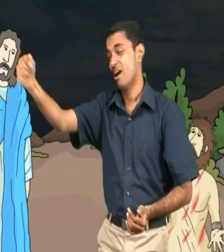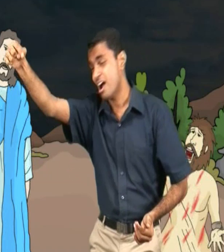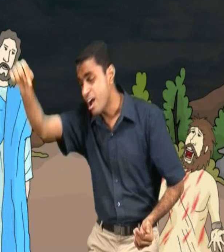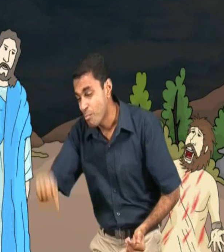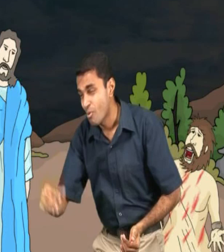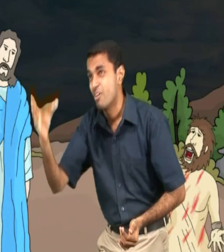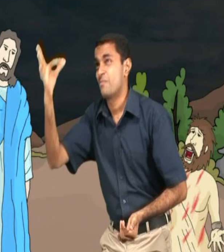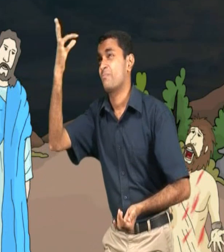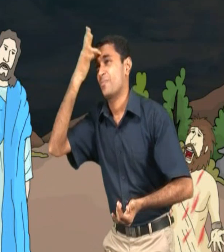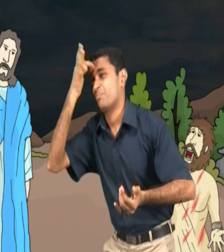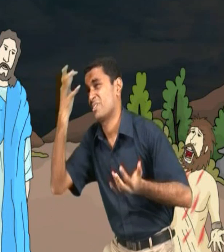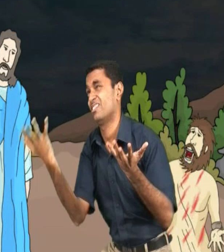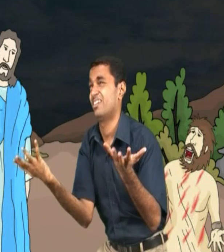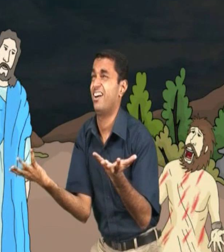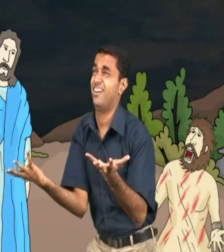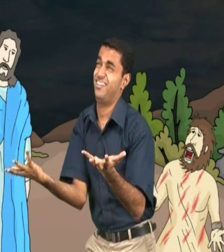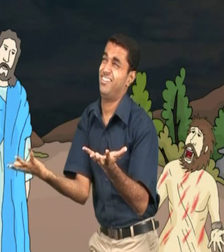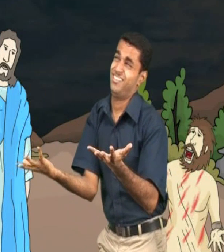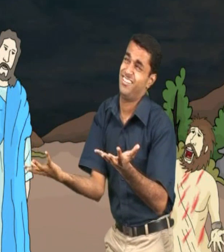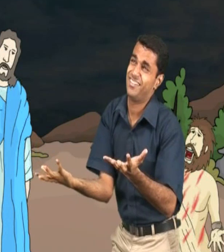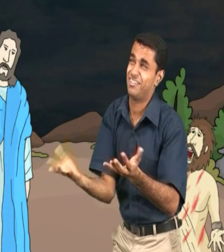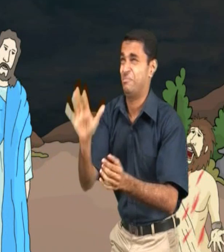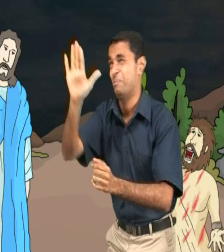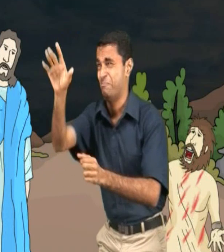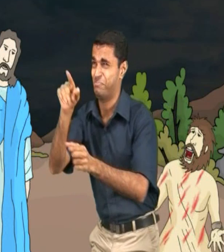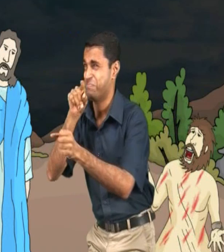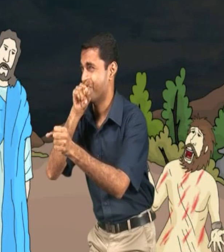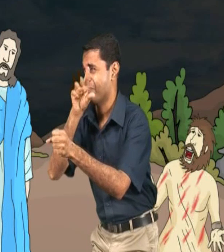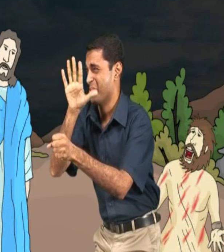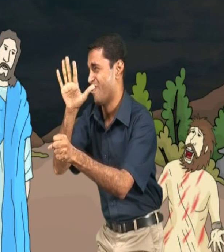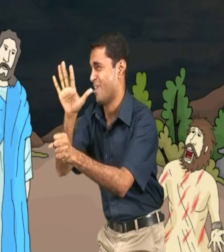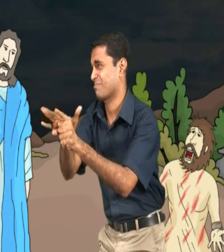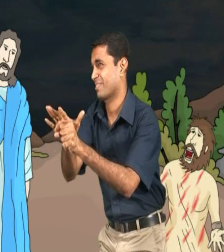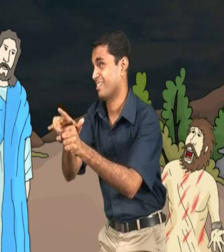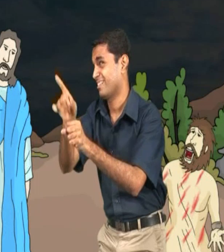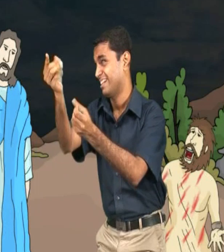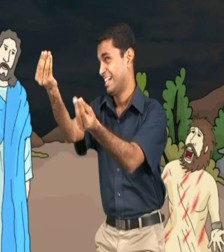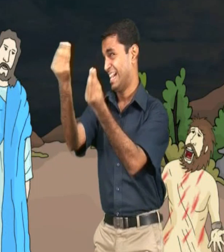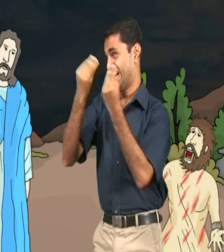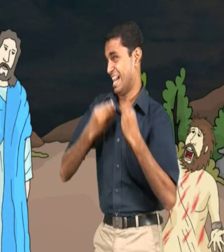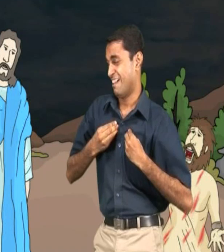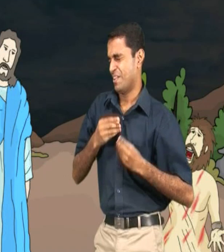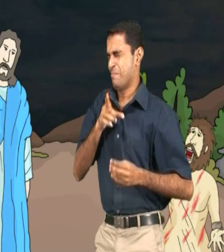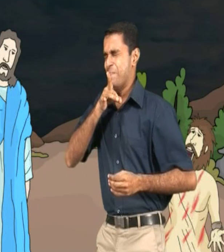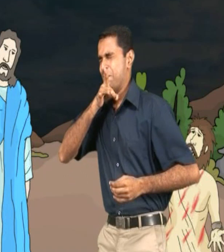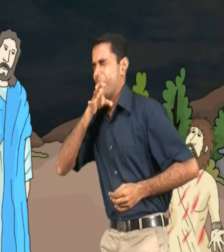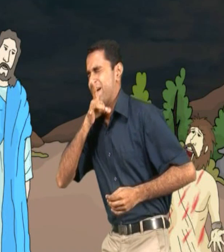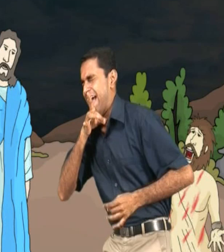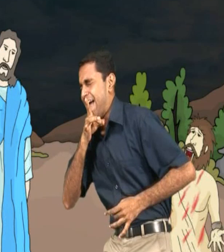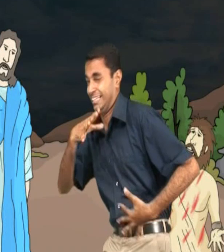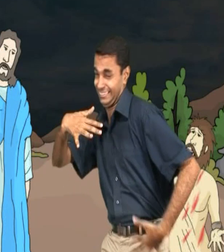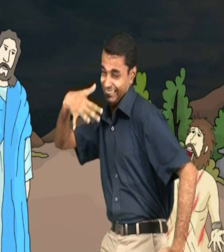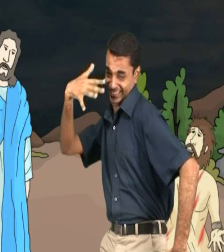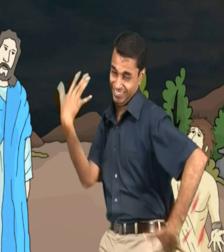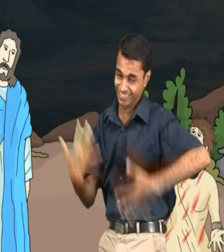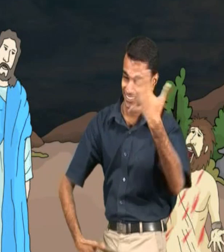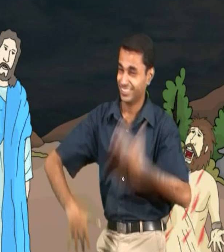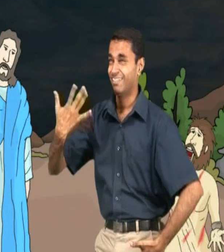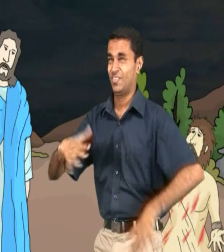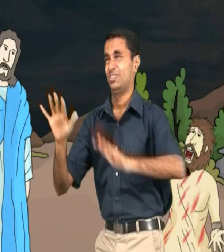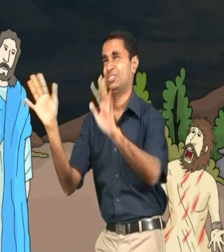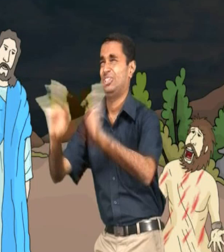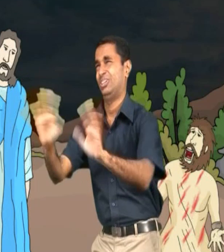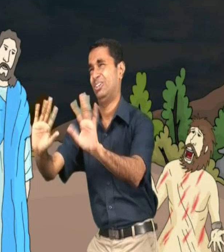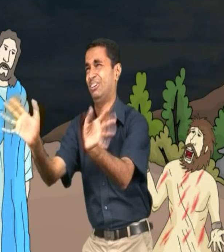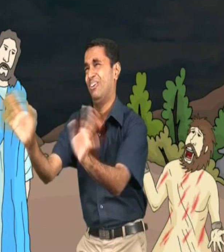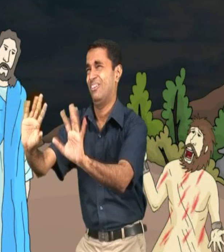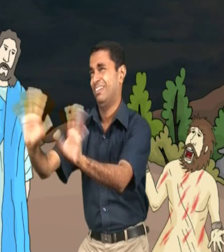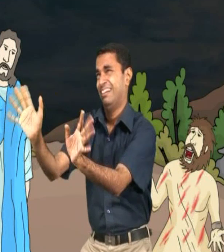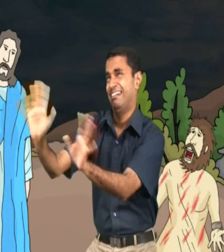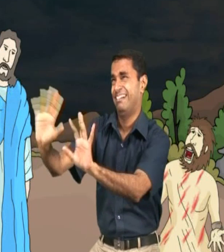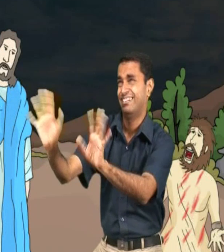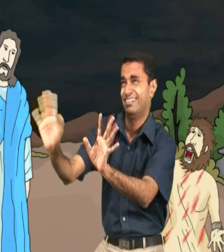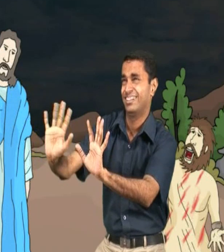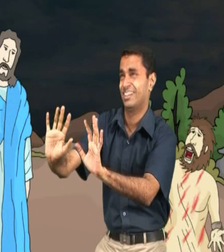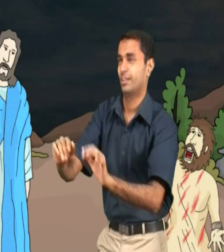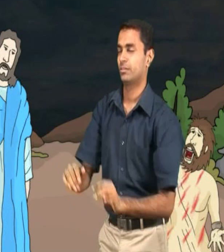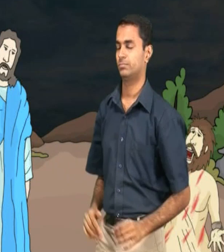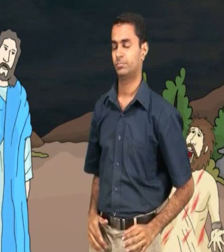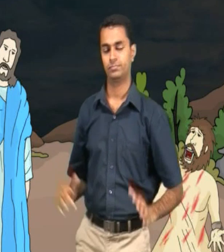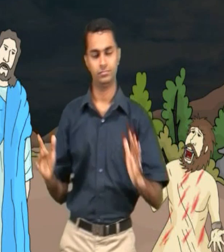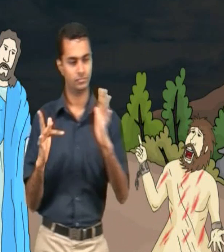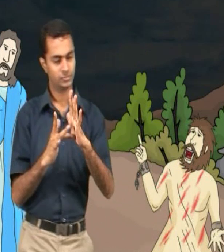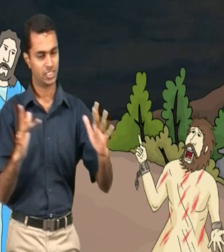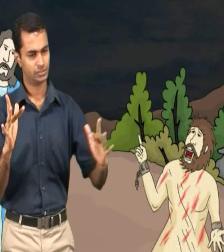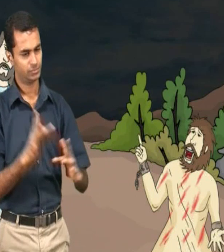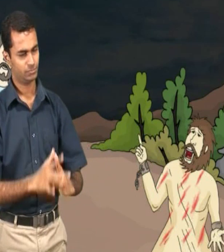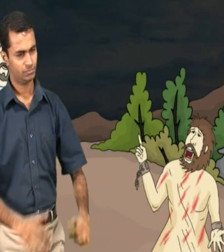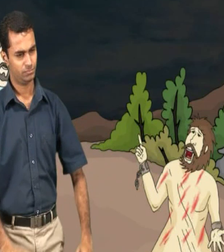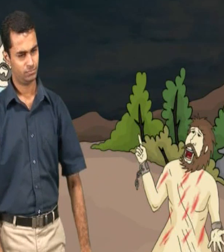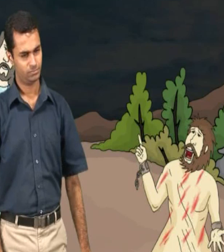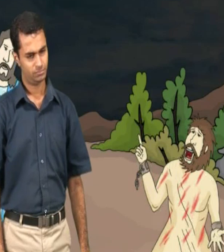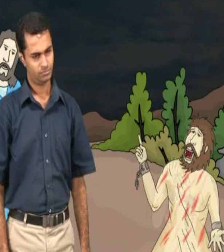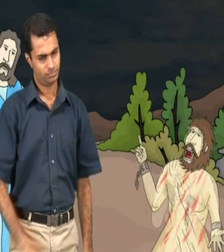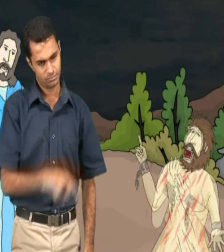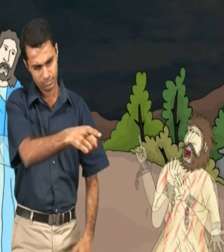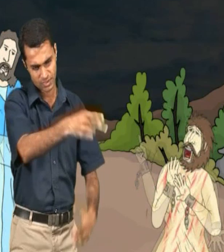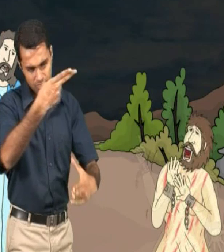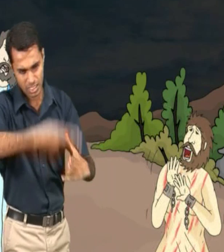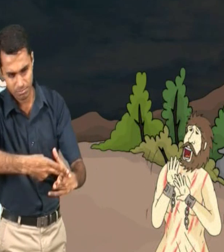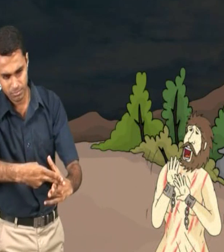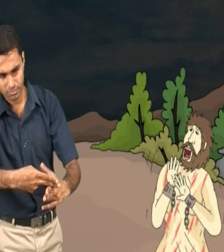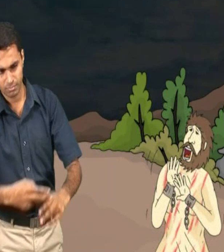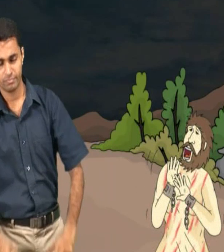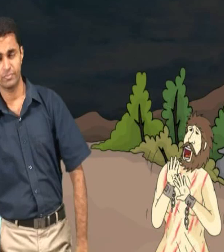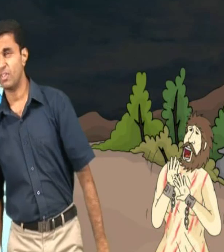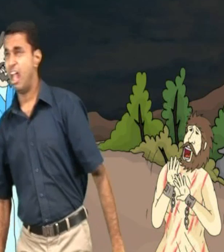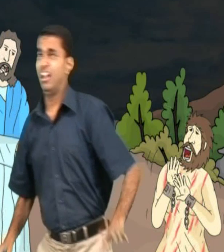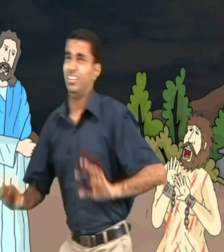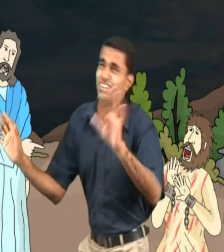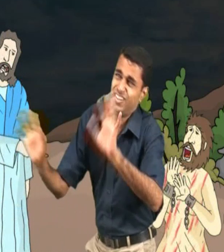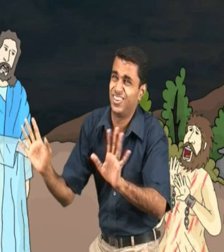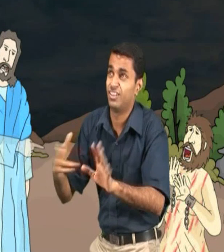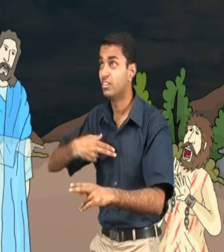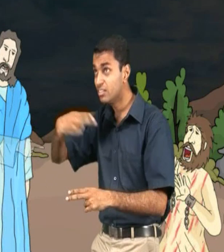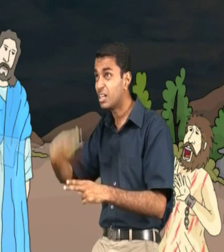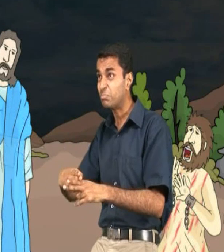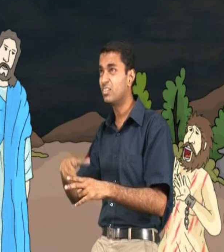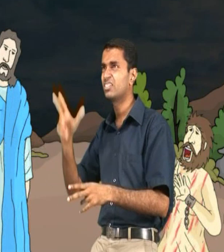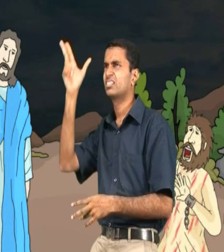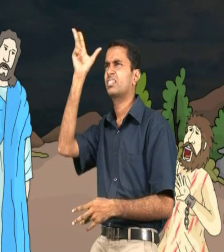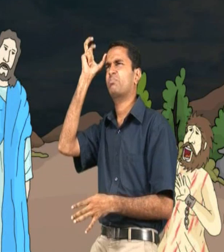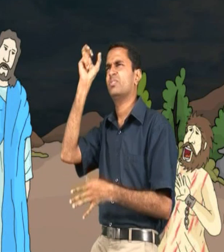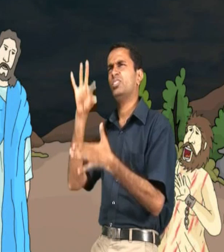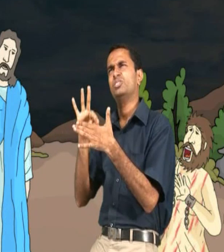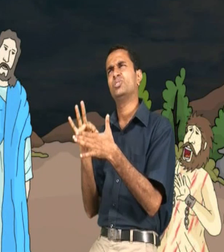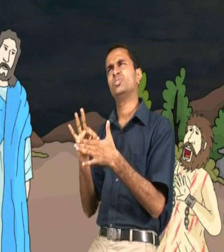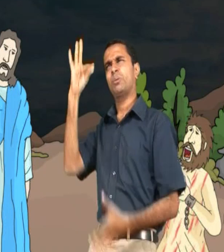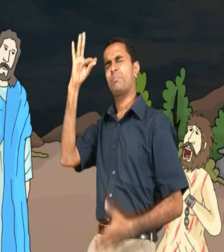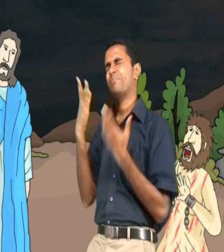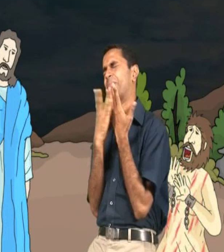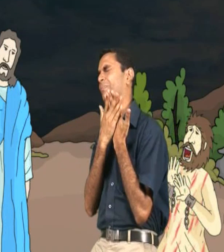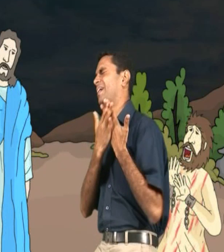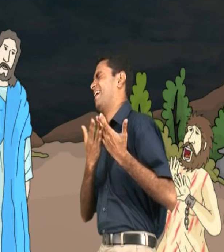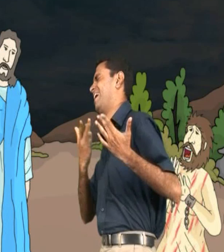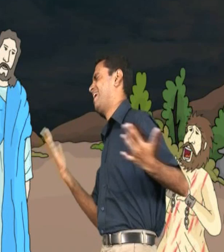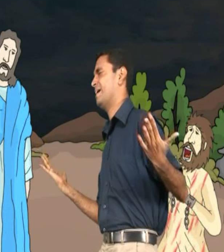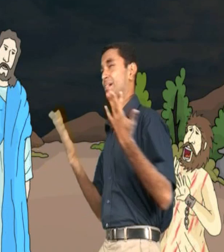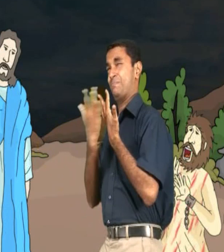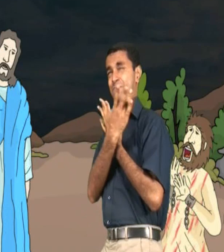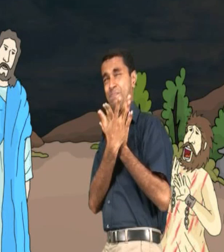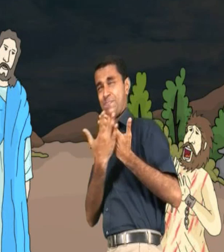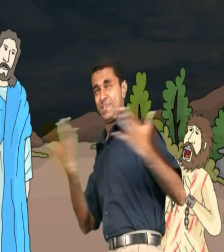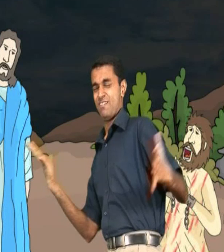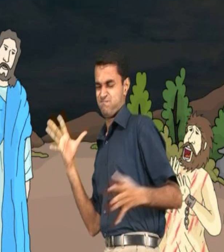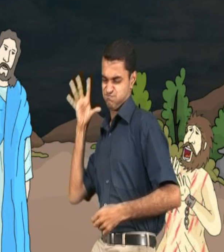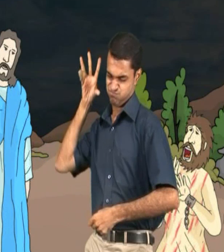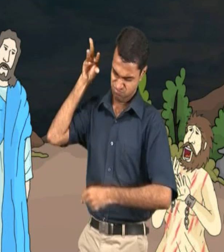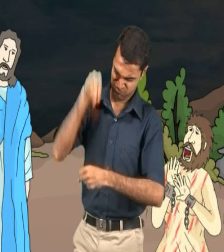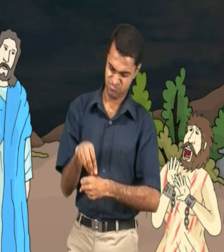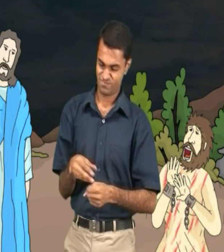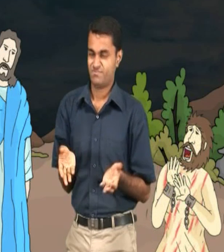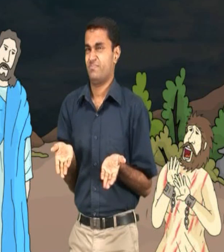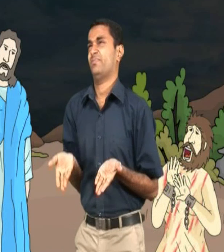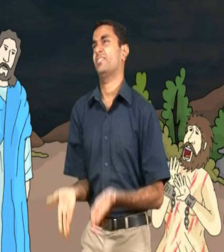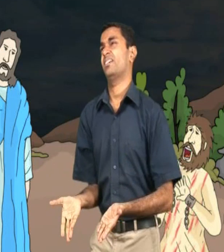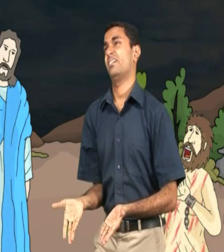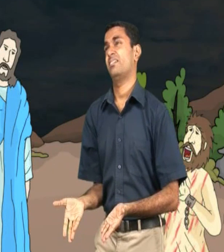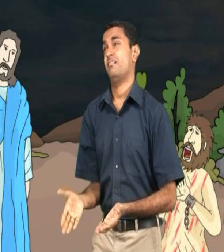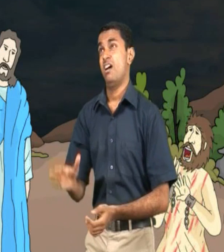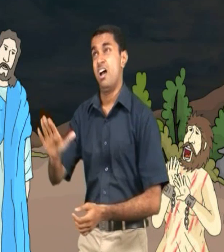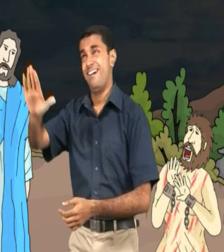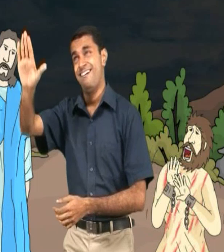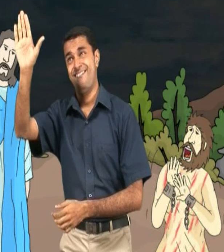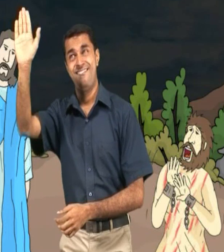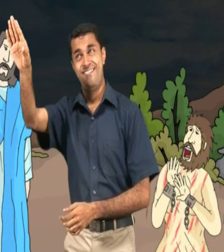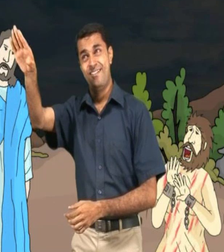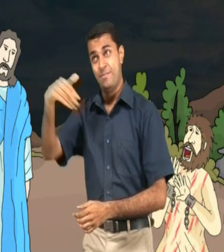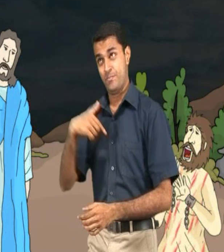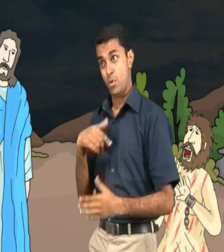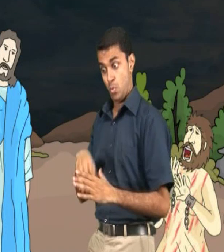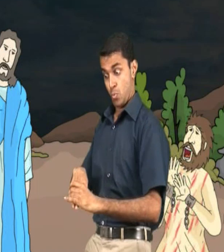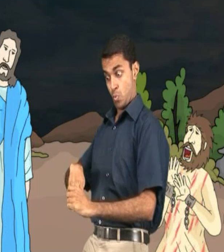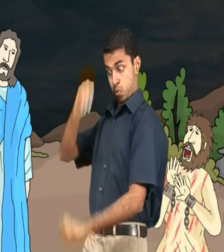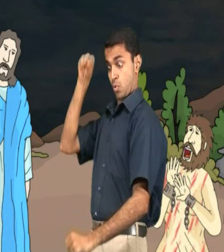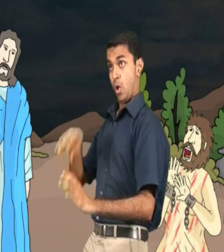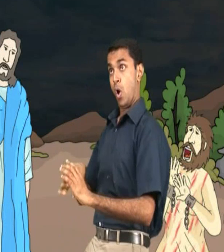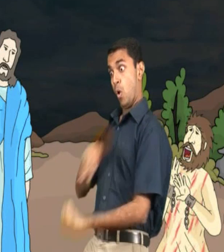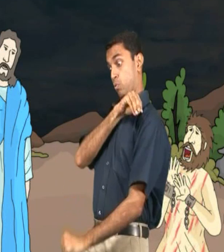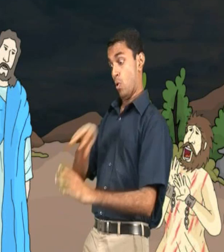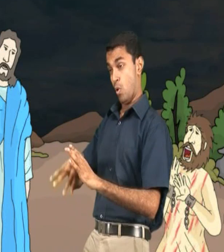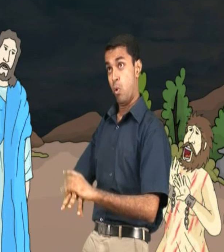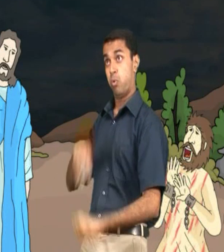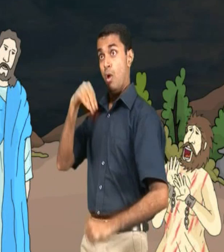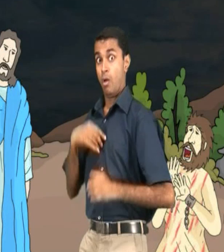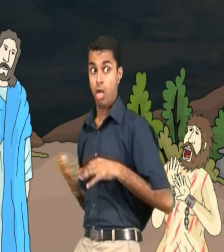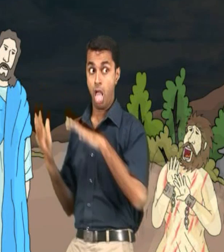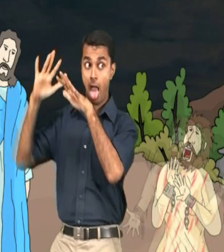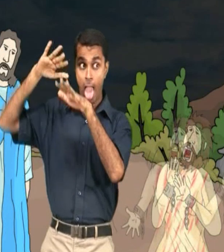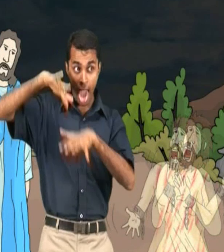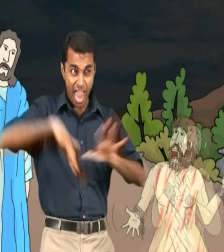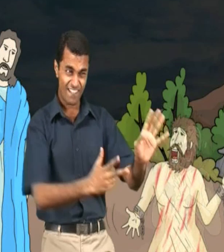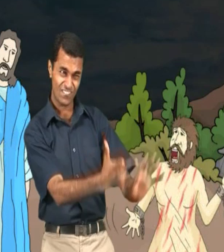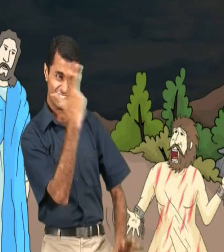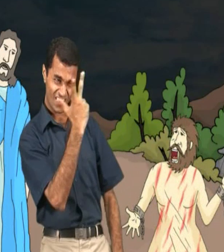“What is your name?” Jesus asked. “My name is Legion,” he replied, “for we are many.”